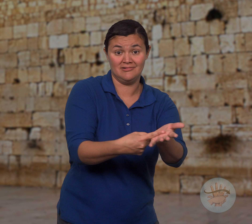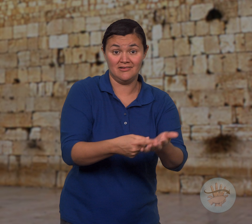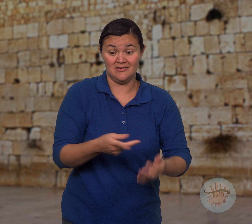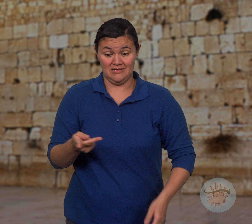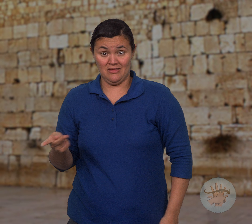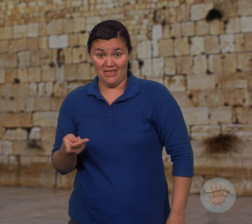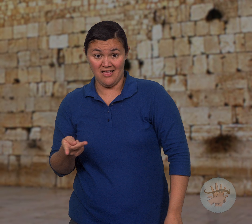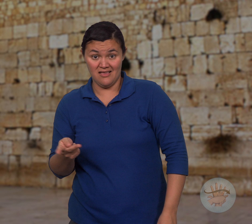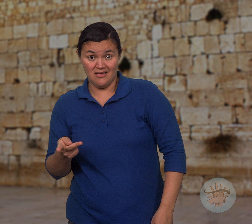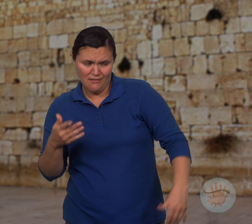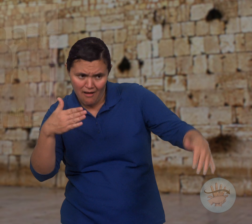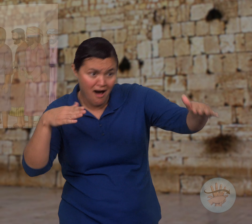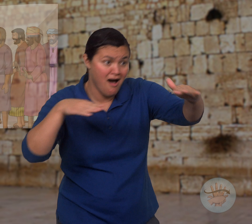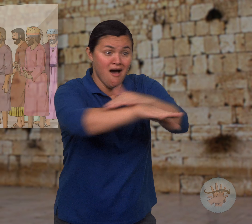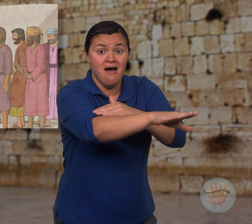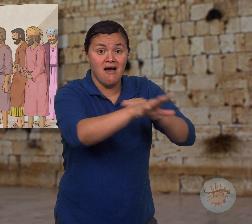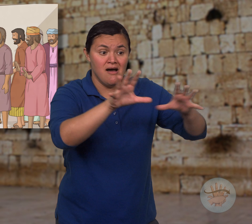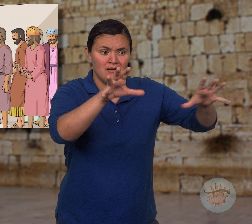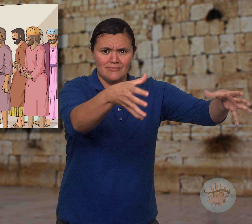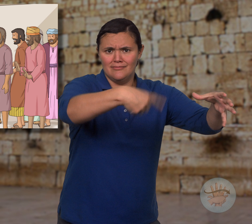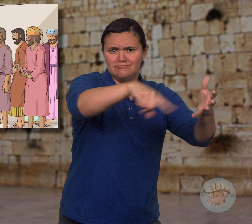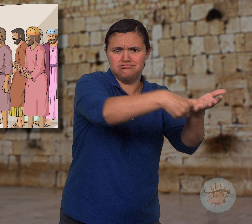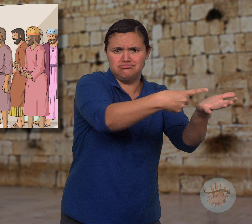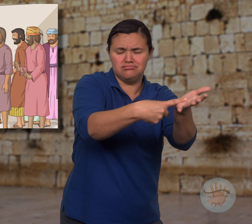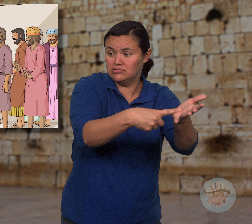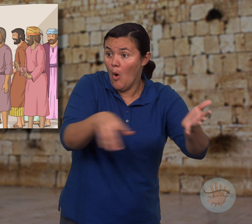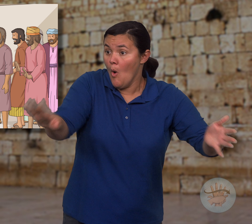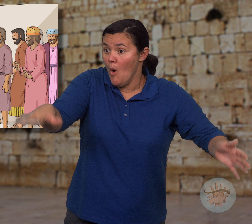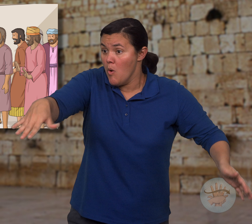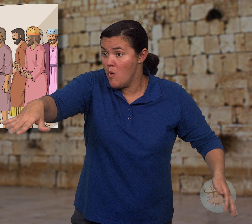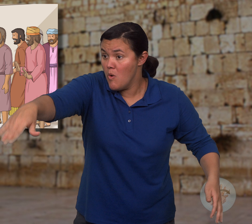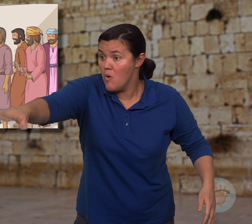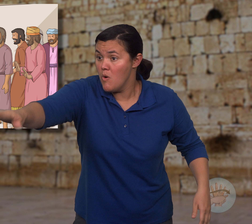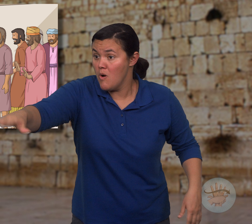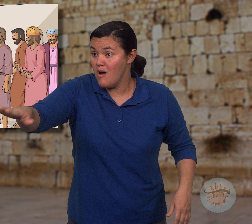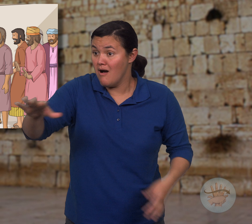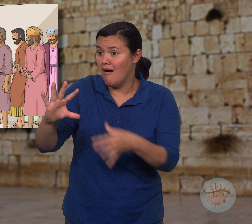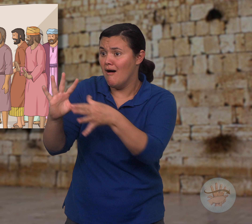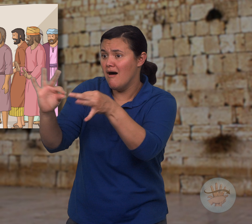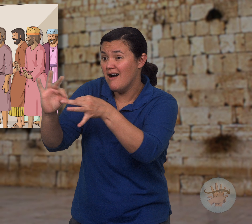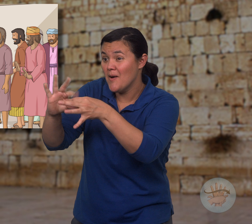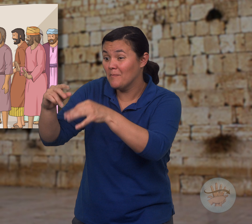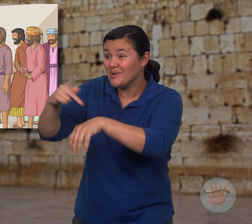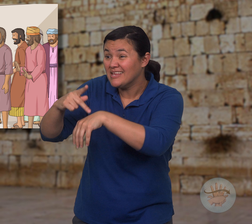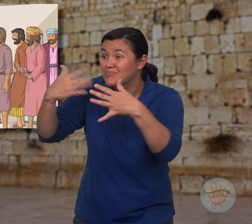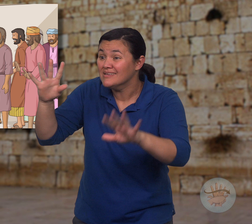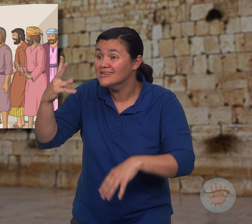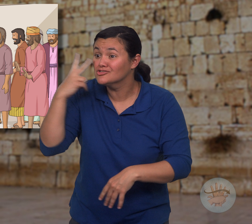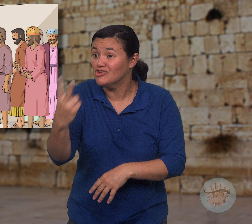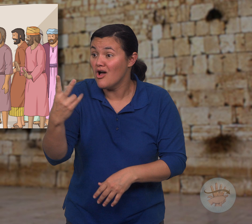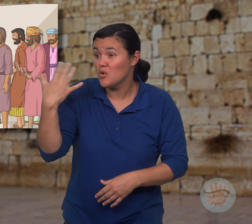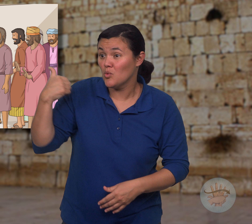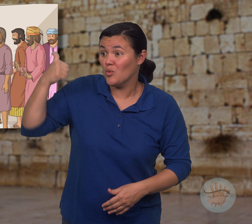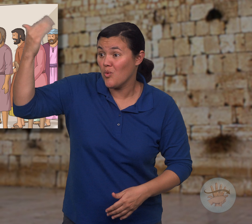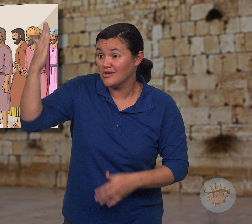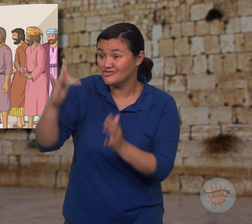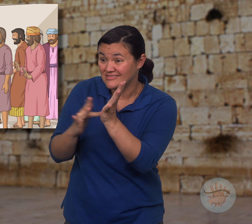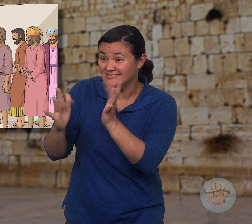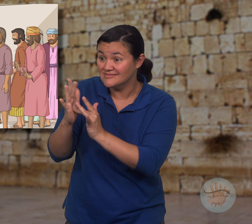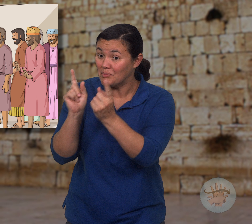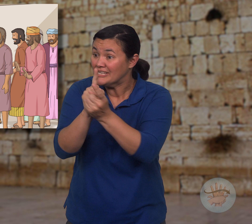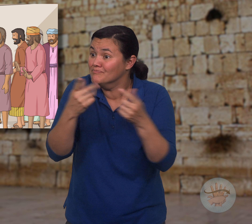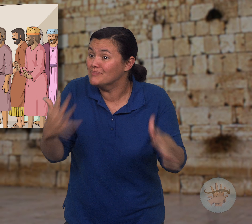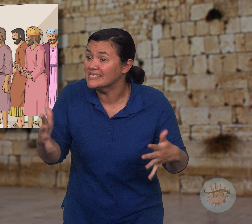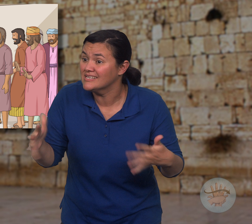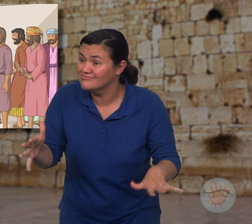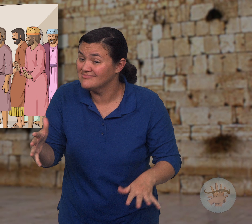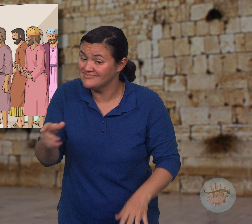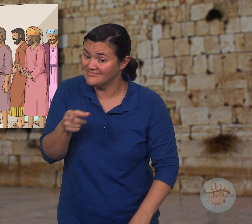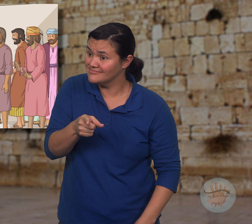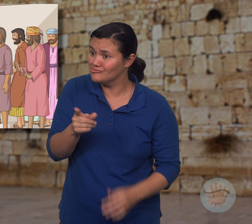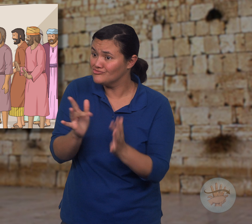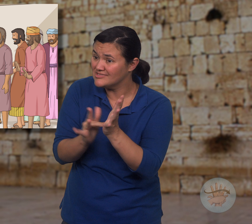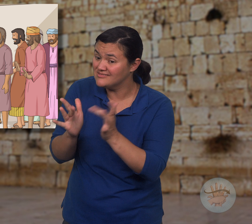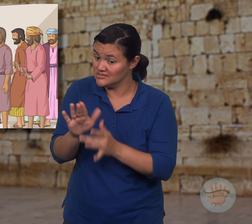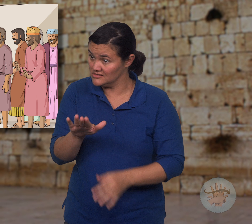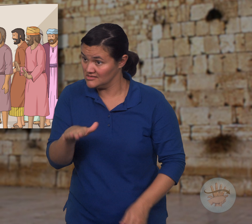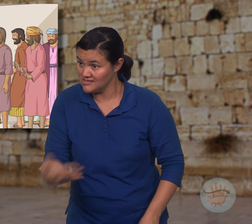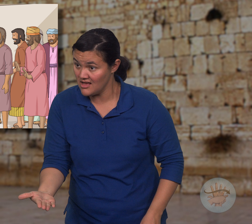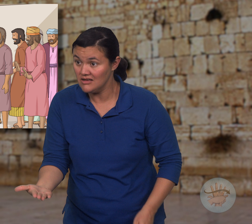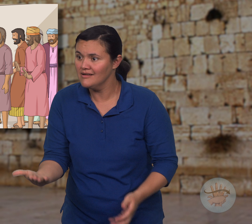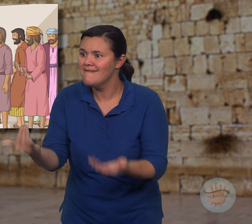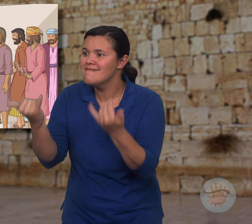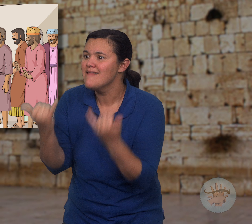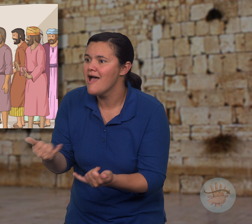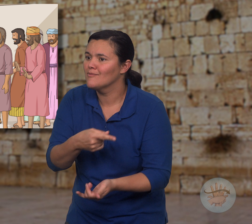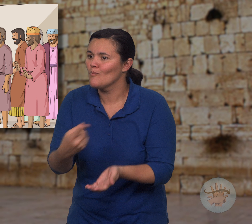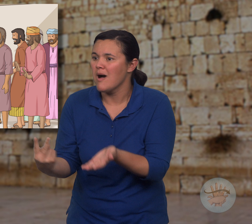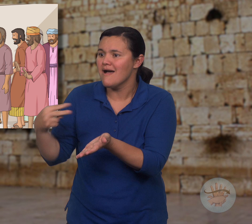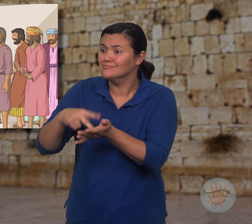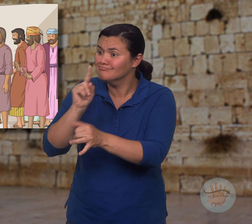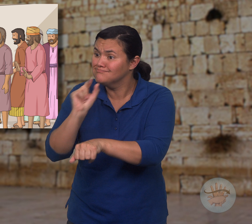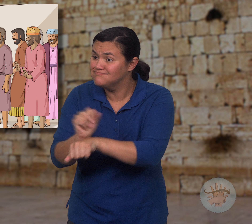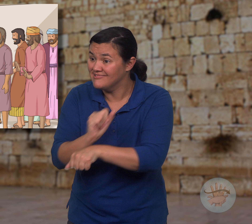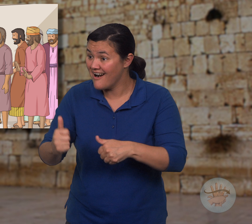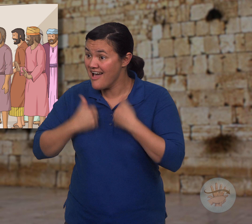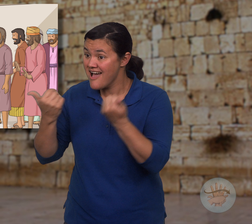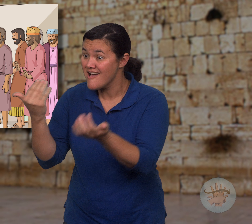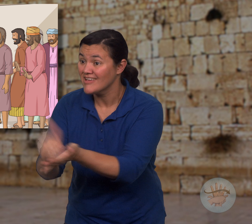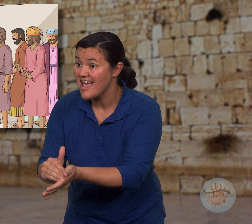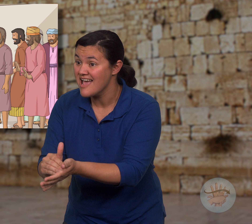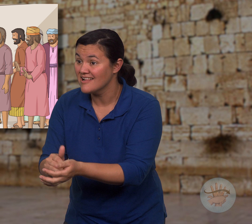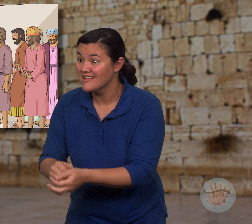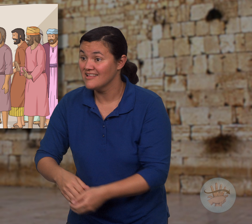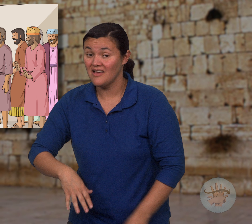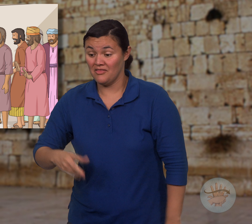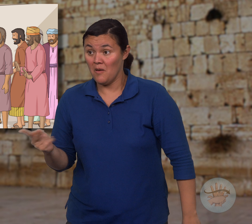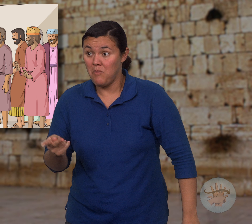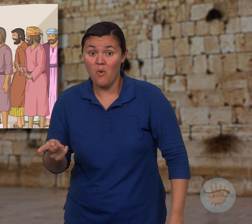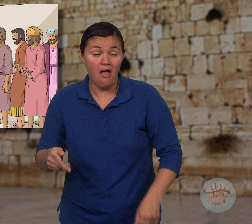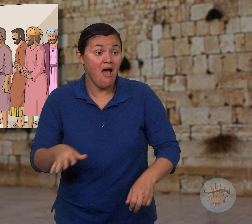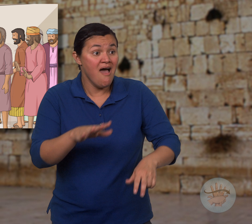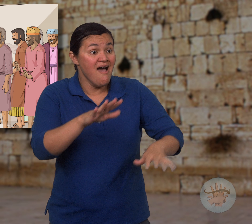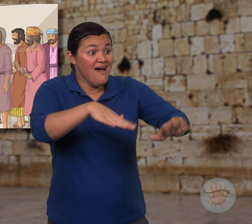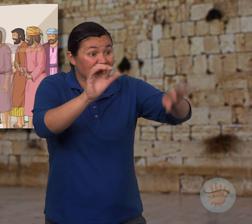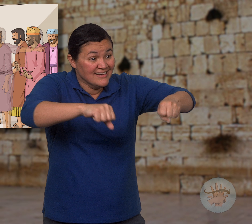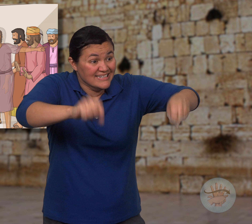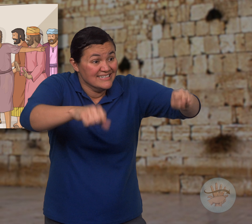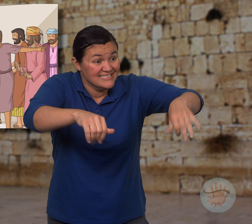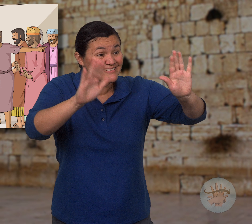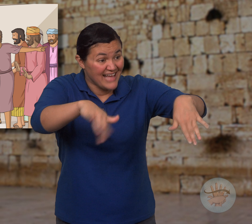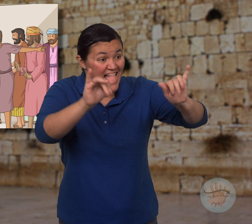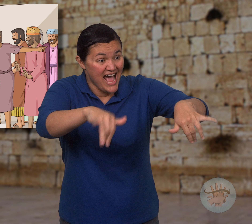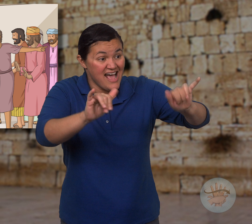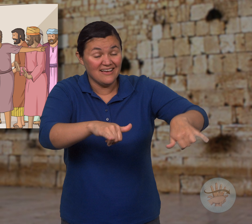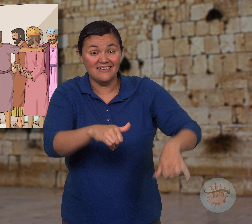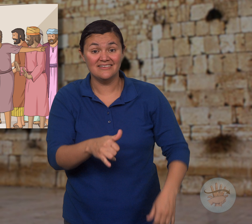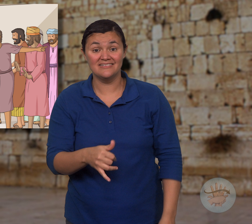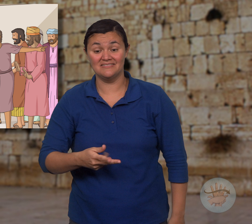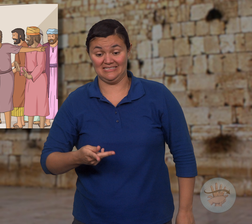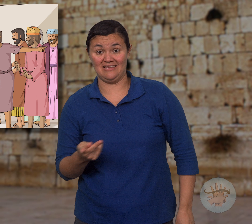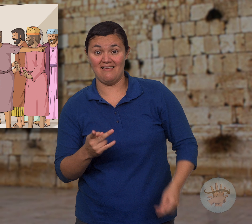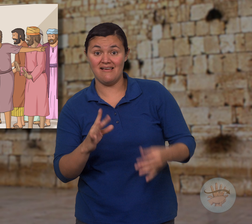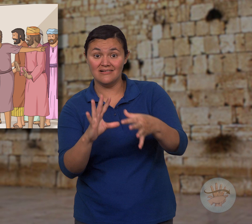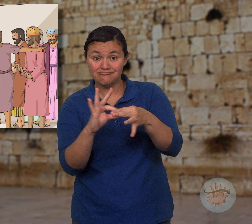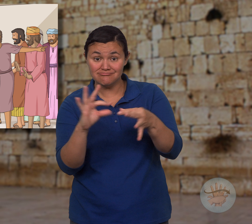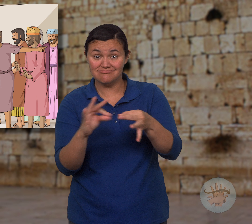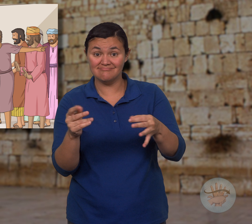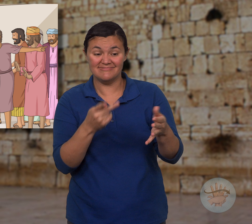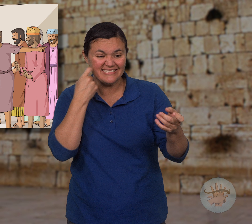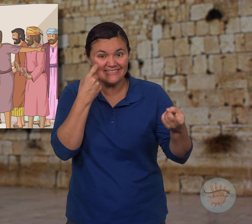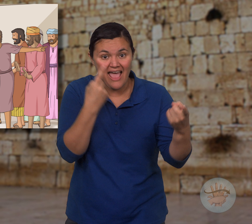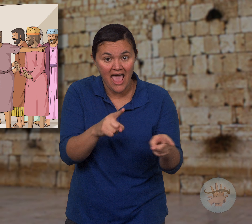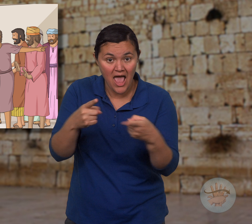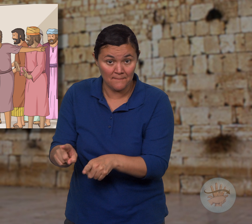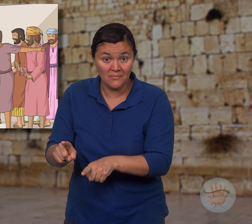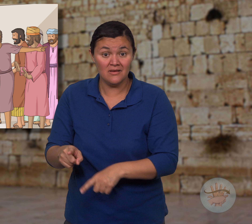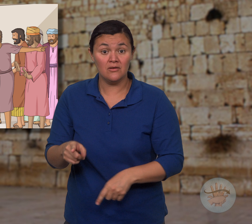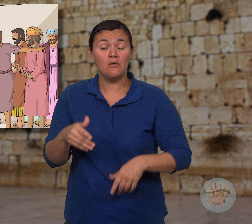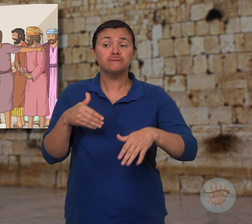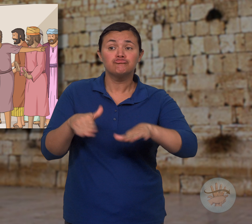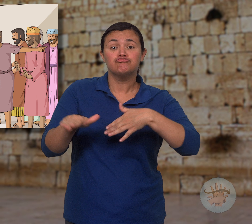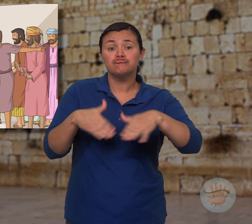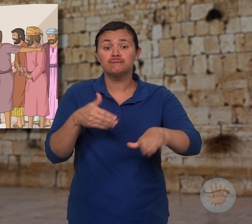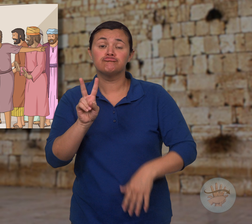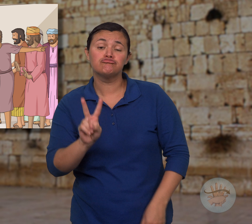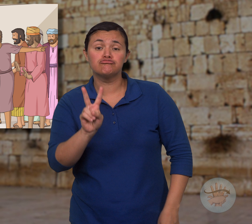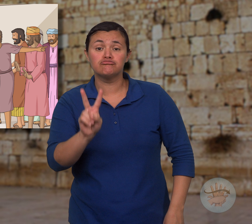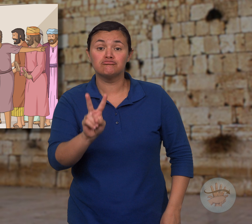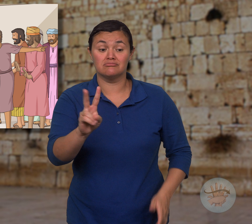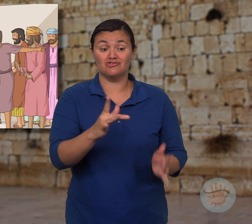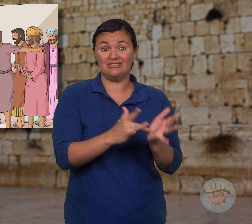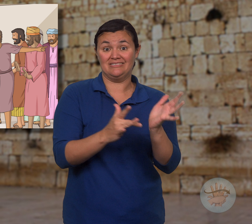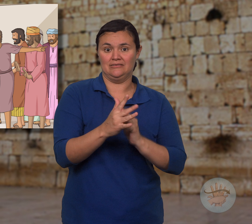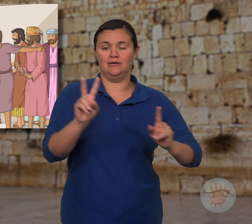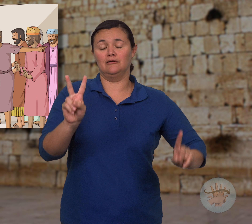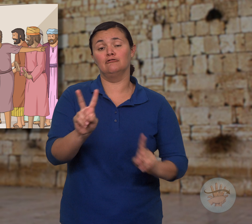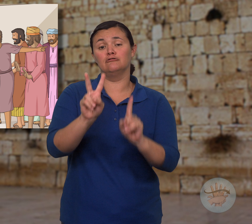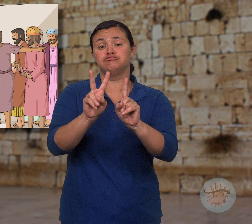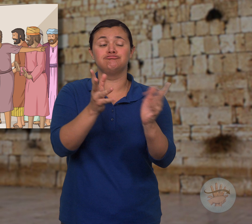There they found the Eleven and those with them, gathered together and saying, “The Lord has indeed risen and has appeared to Simon!”